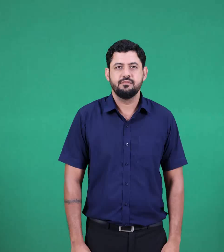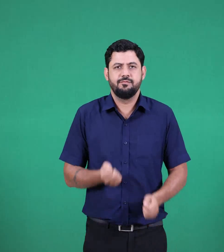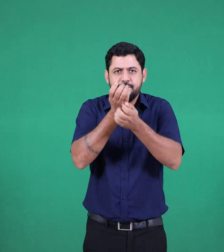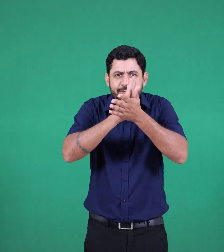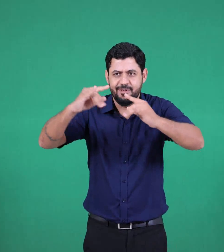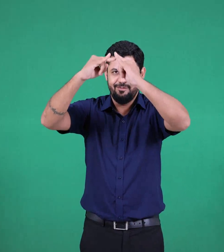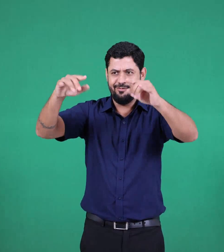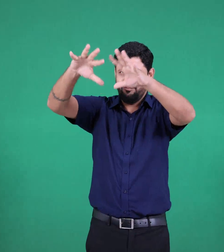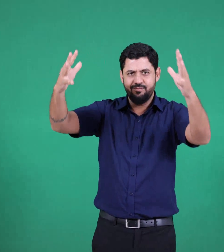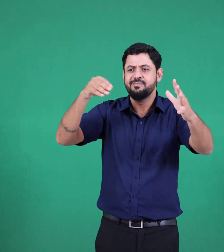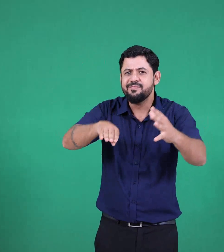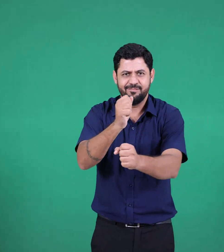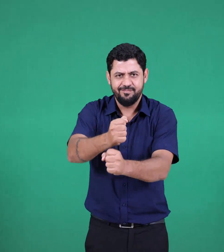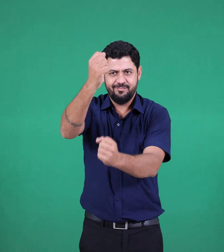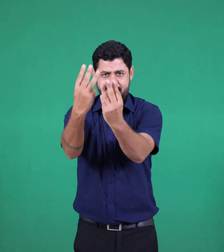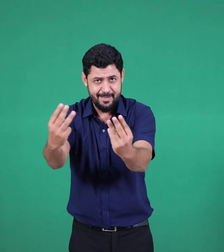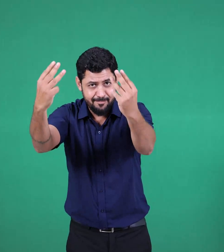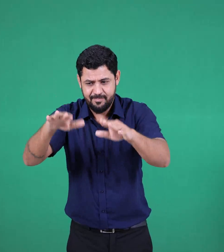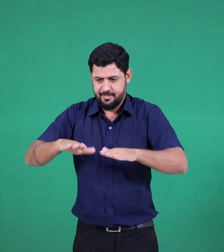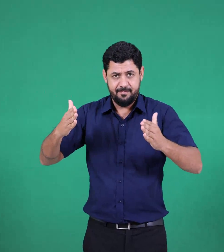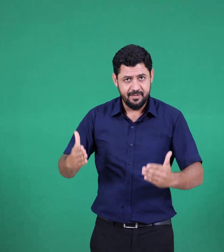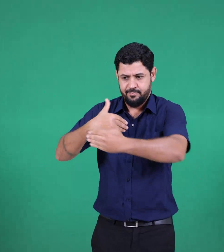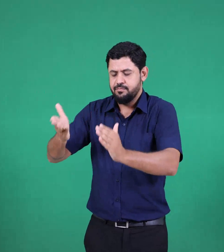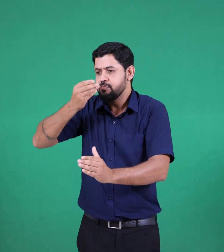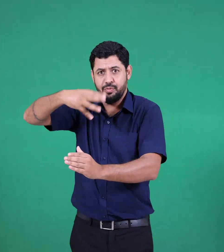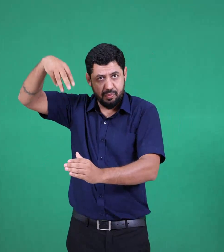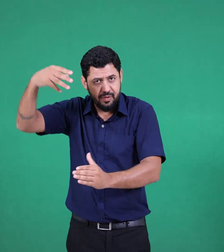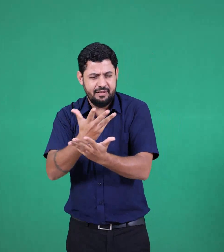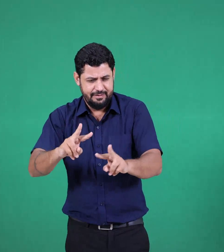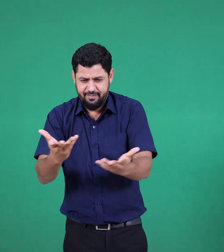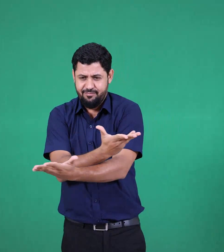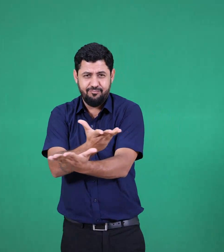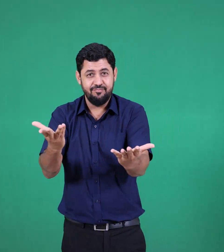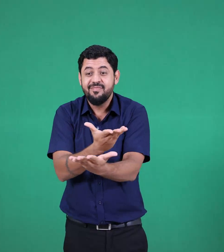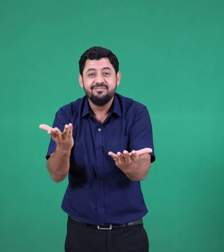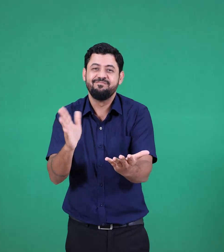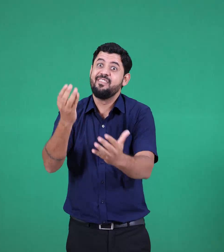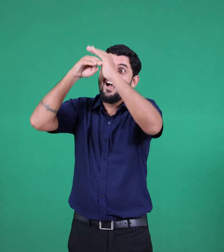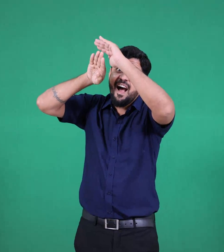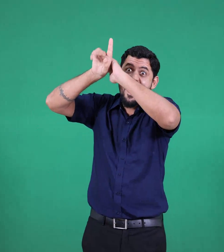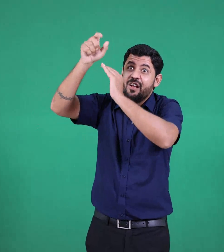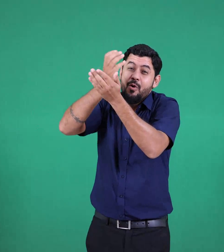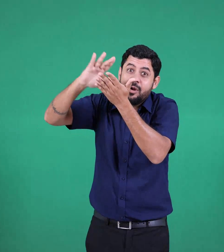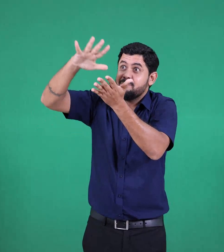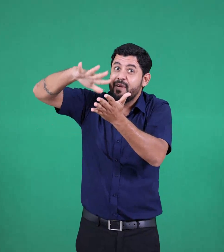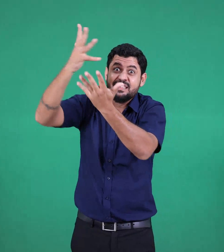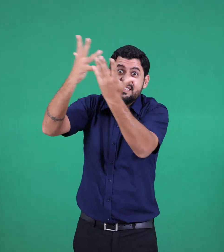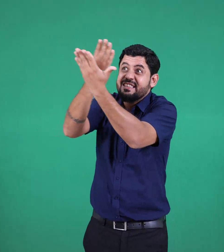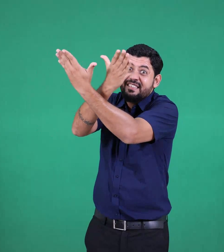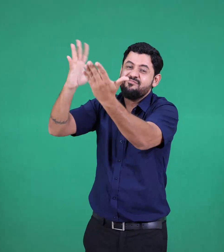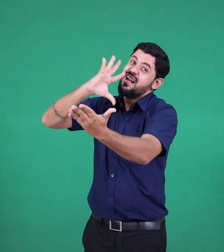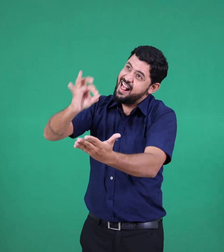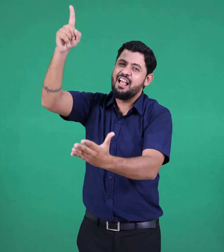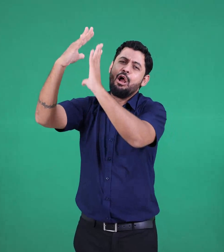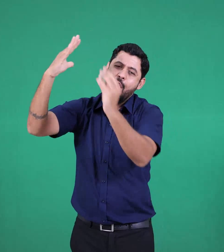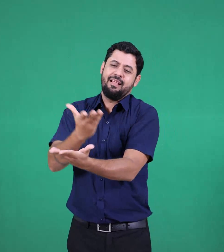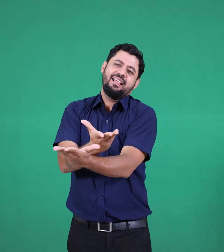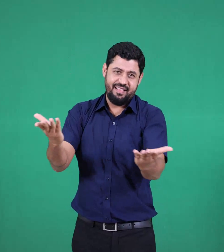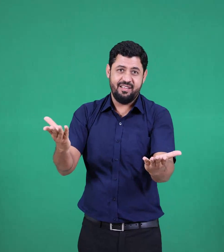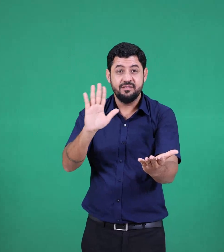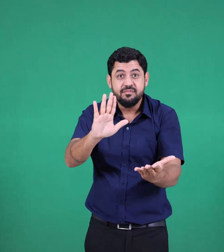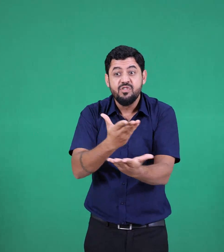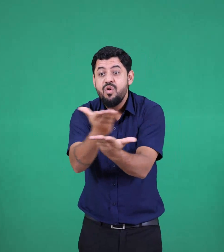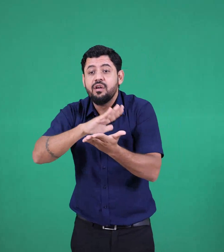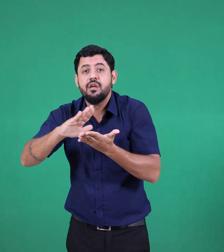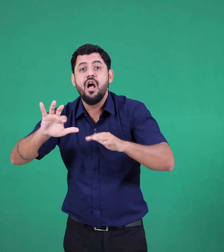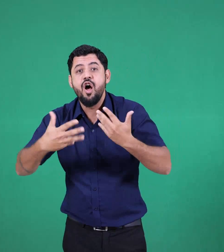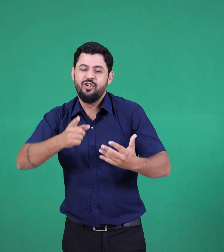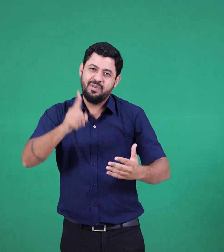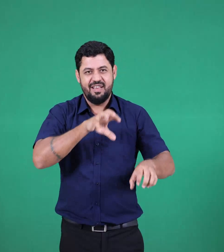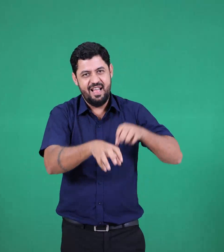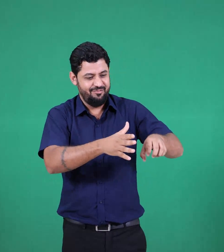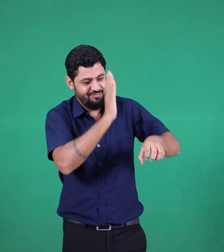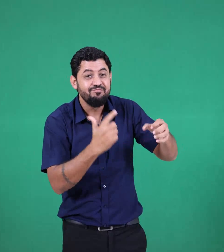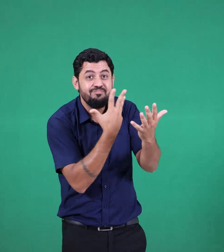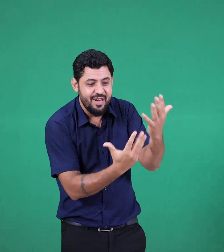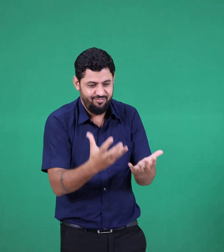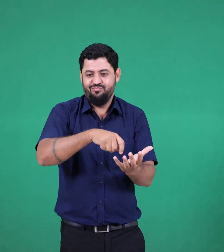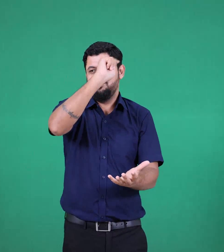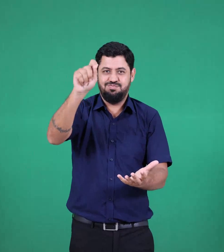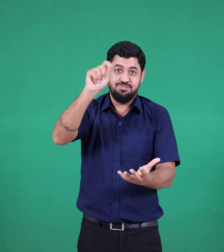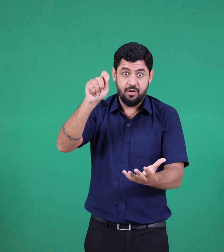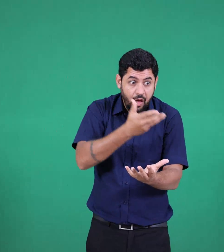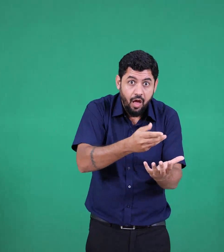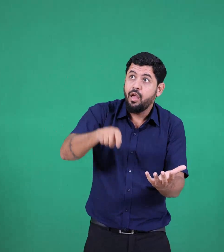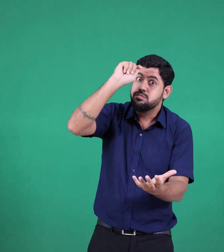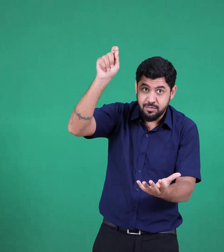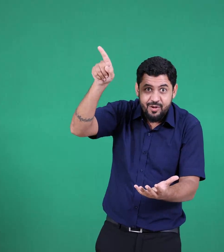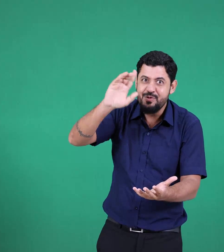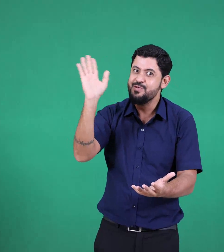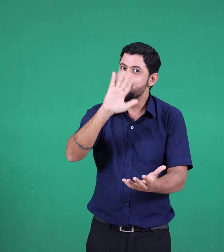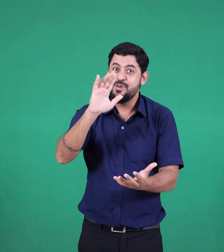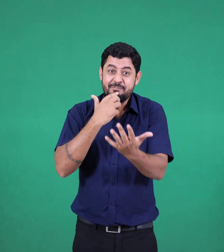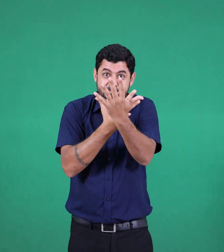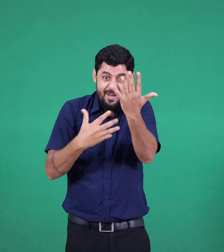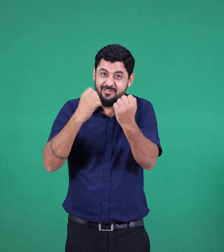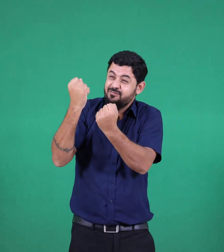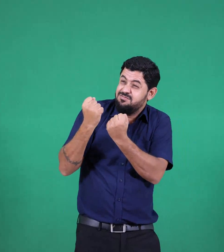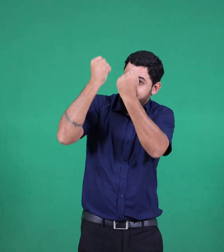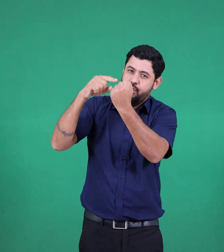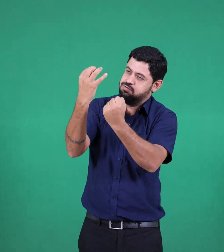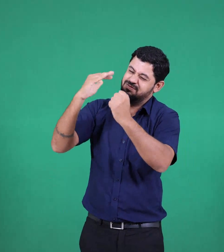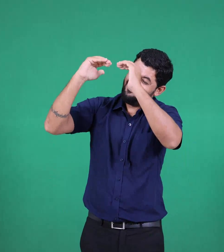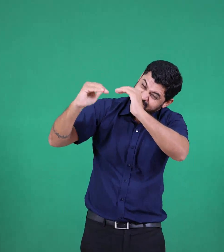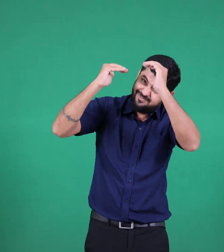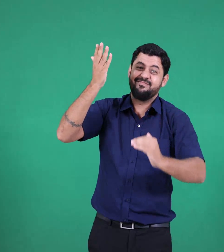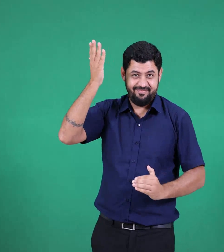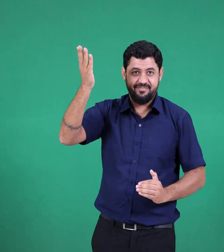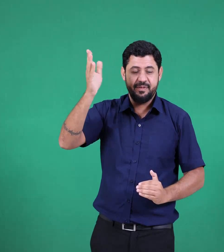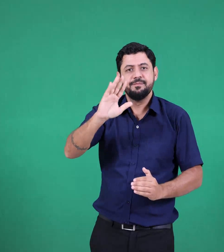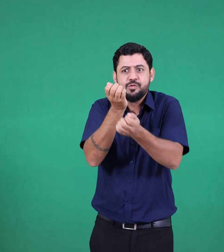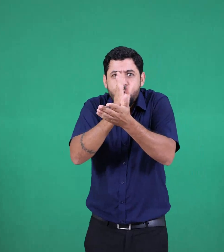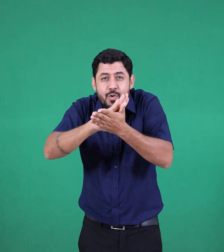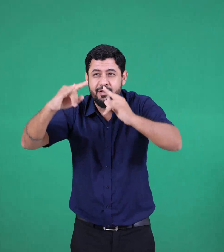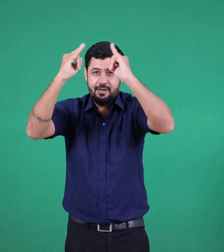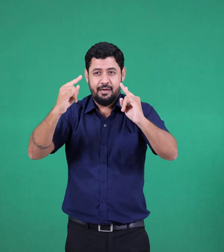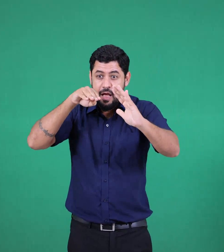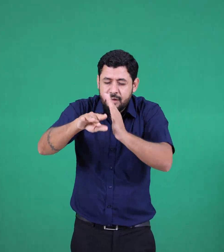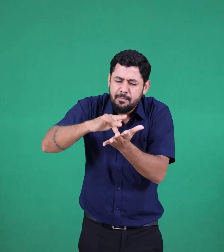So it was necessary for the copies of the heavenly things to be purified with these sacrifices, but the heavenly things themselves with better sacrifices than these.